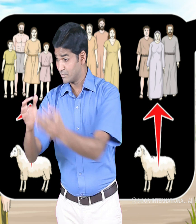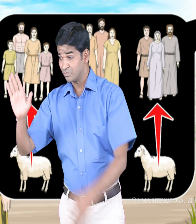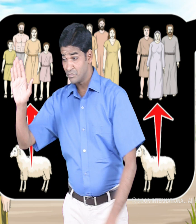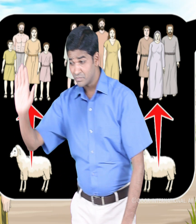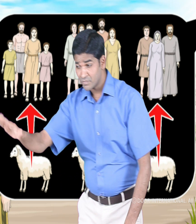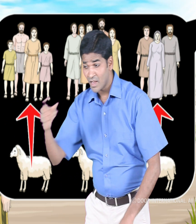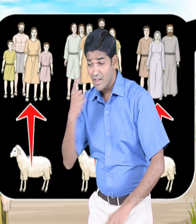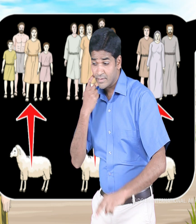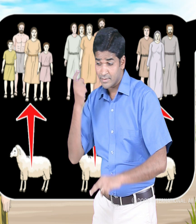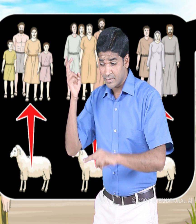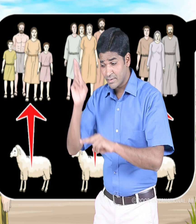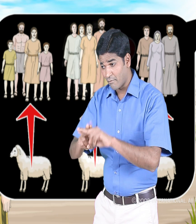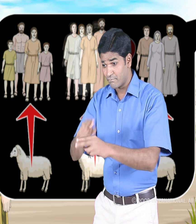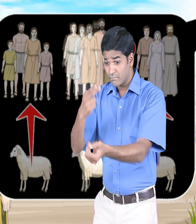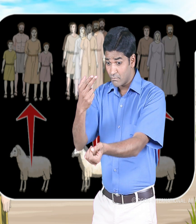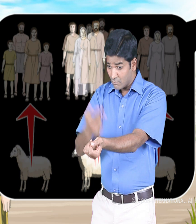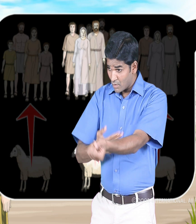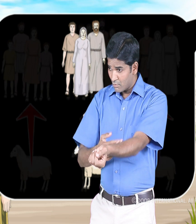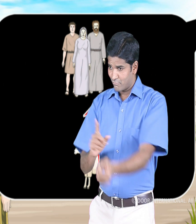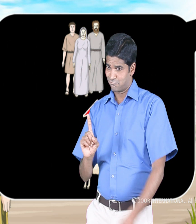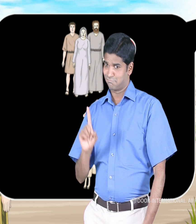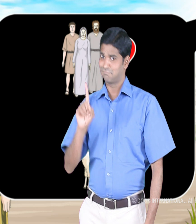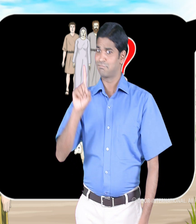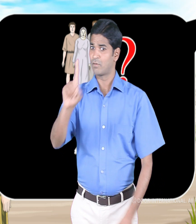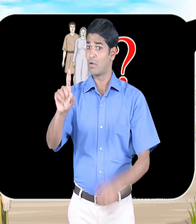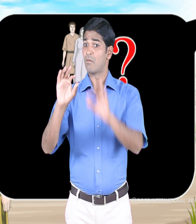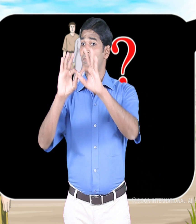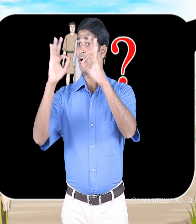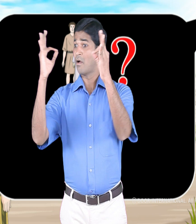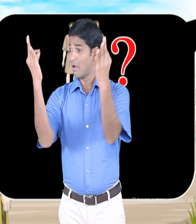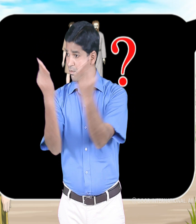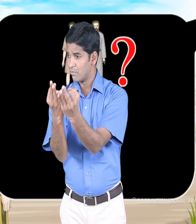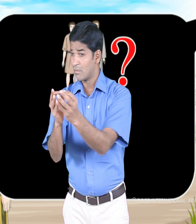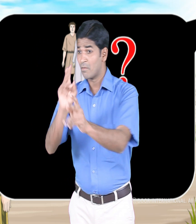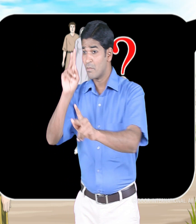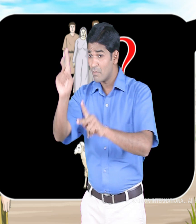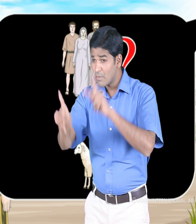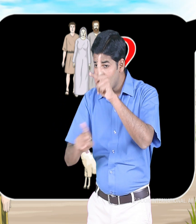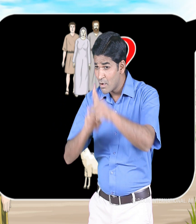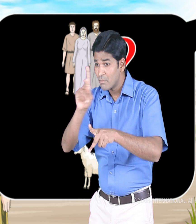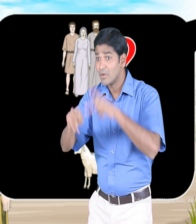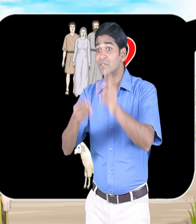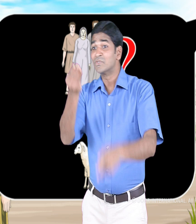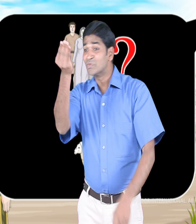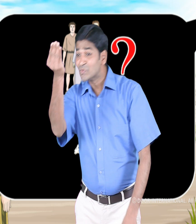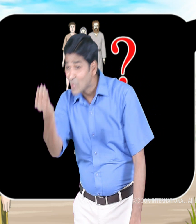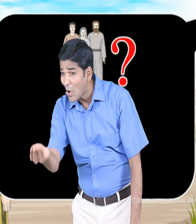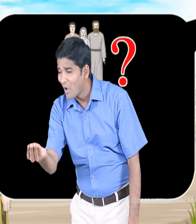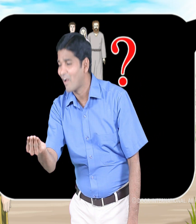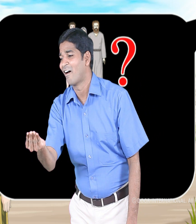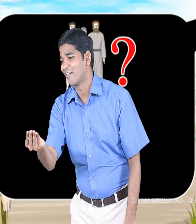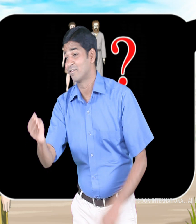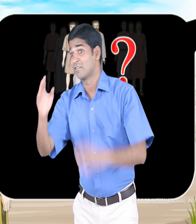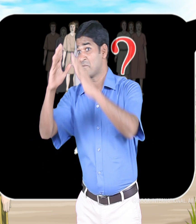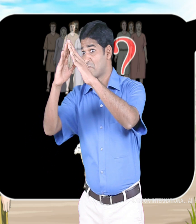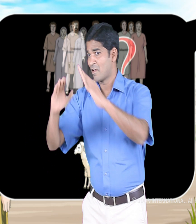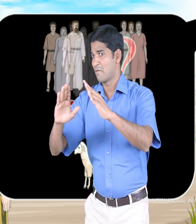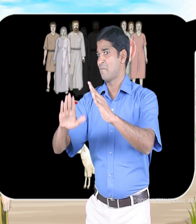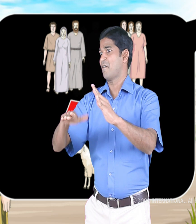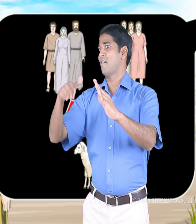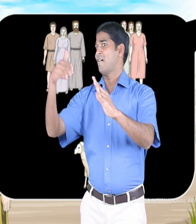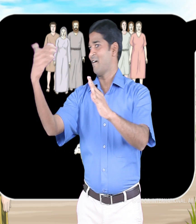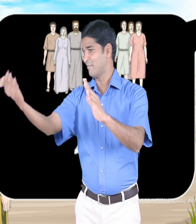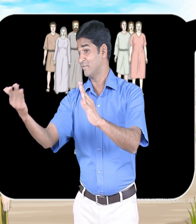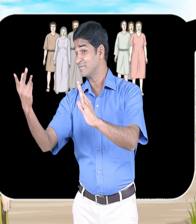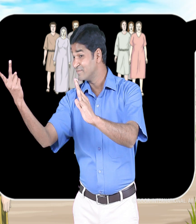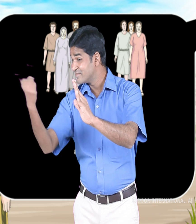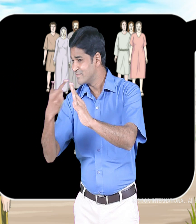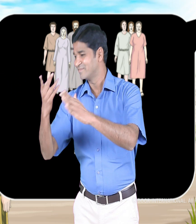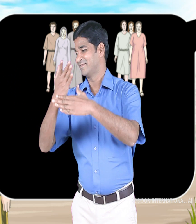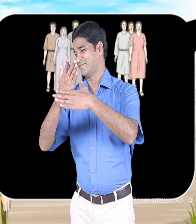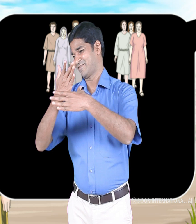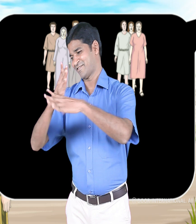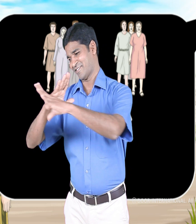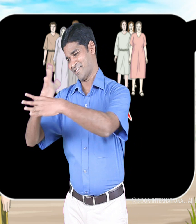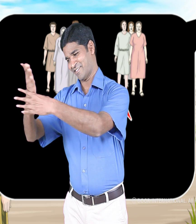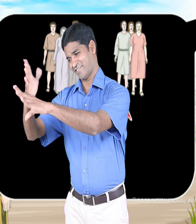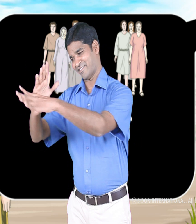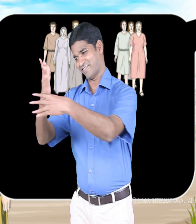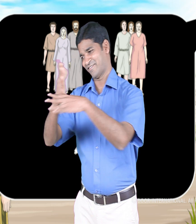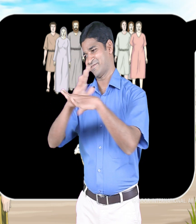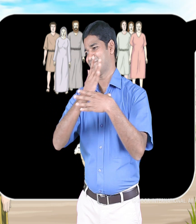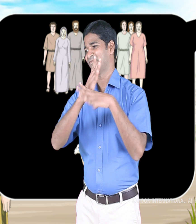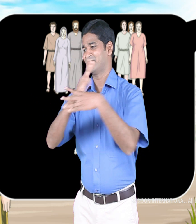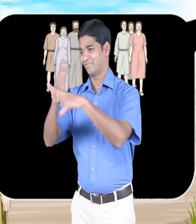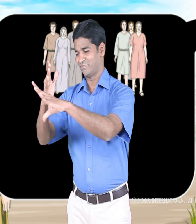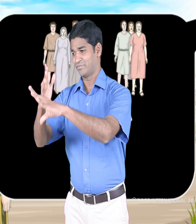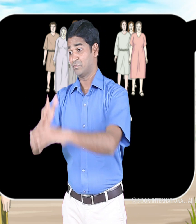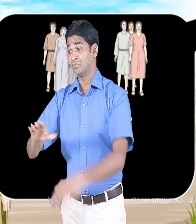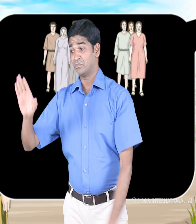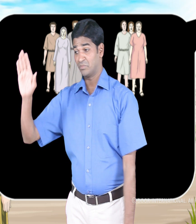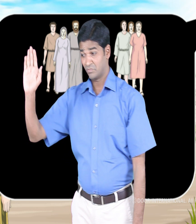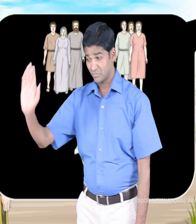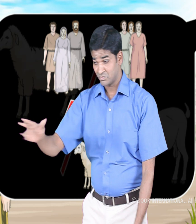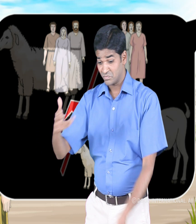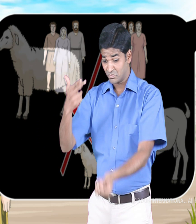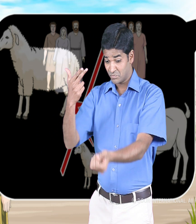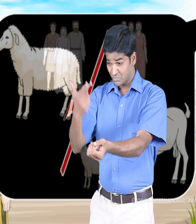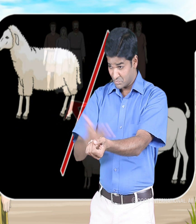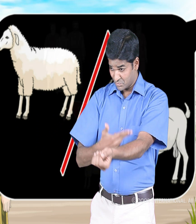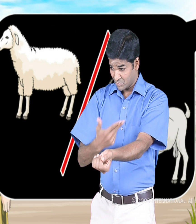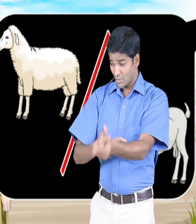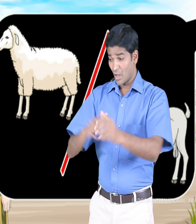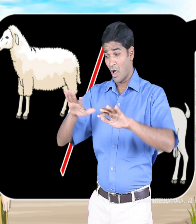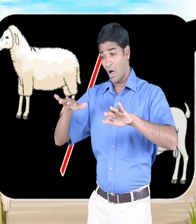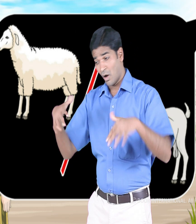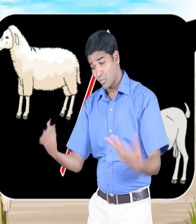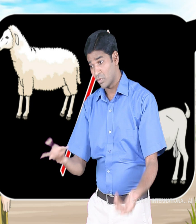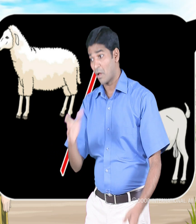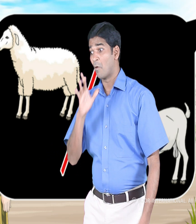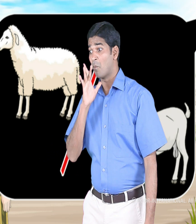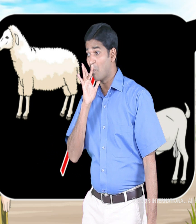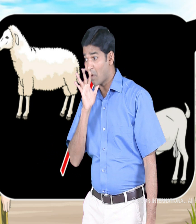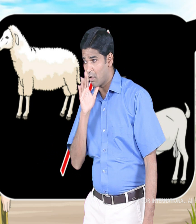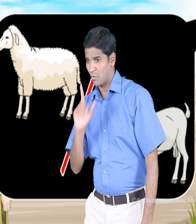If the household is too small for a whole lamb, they are to share with the nearest neighbor based on the number of people, and apportion the lamb accordingly.